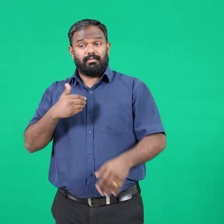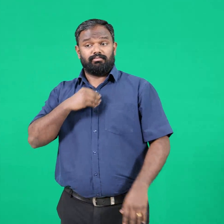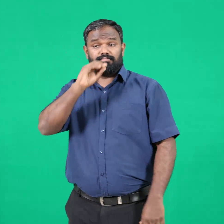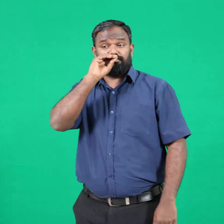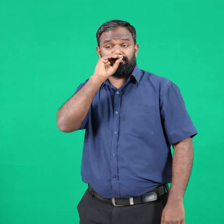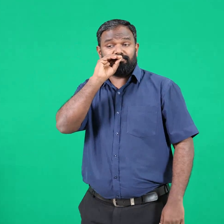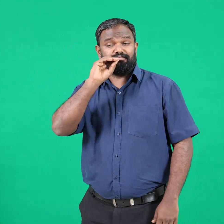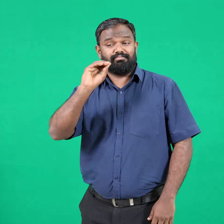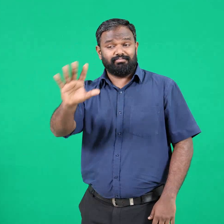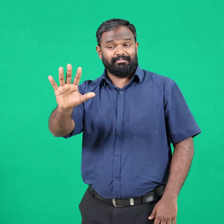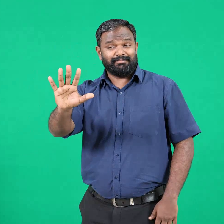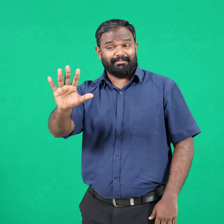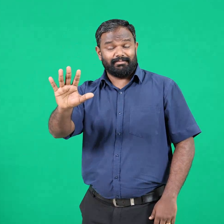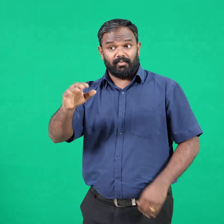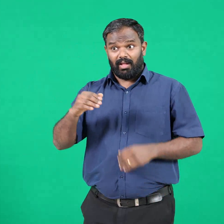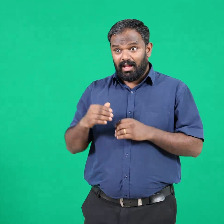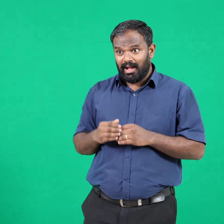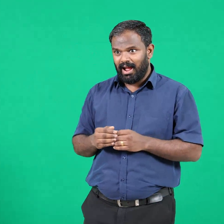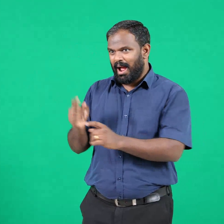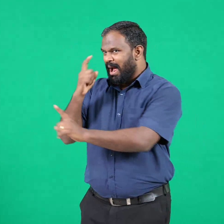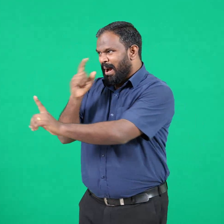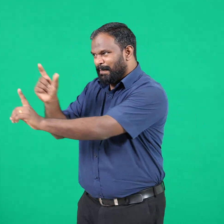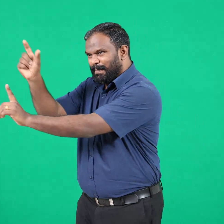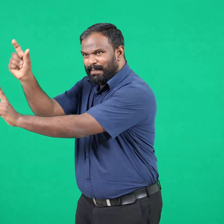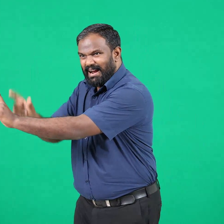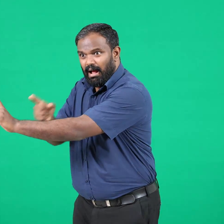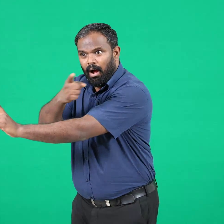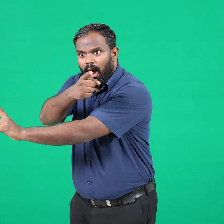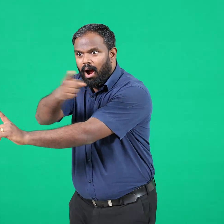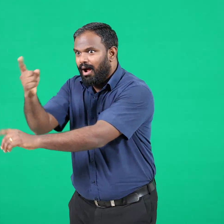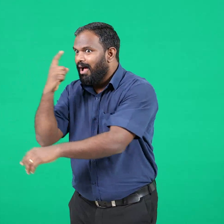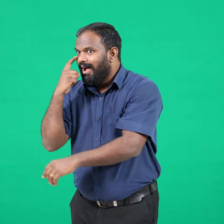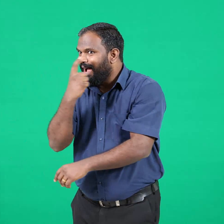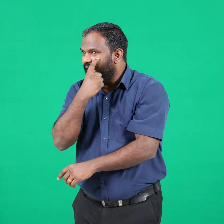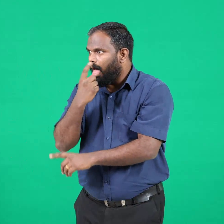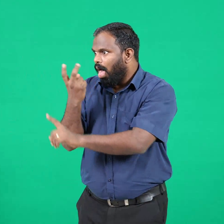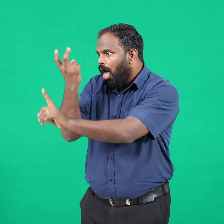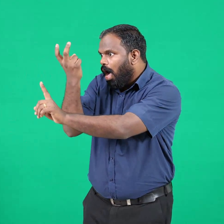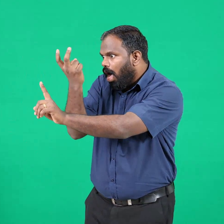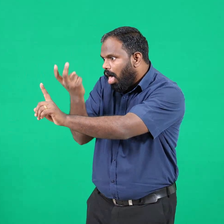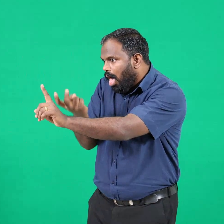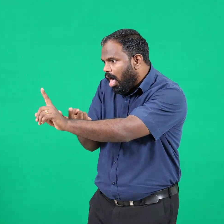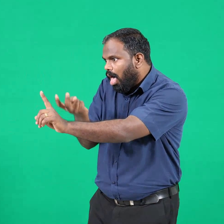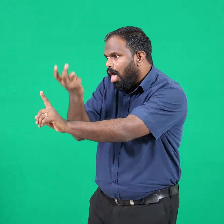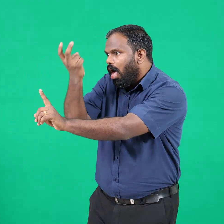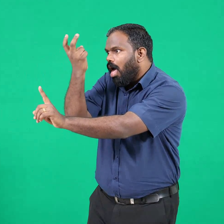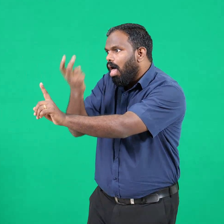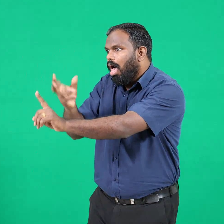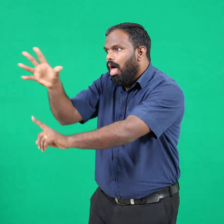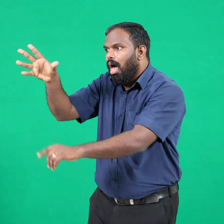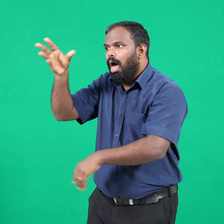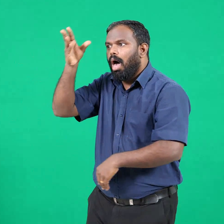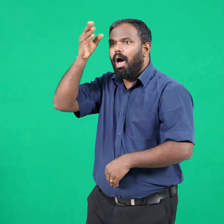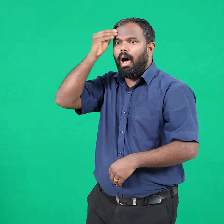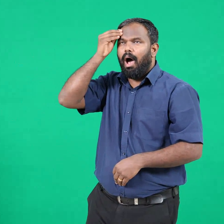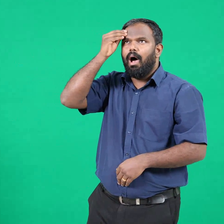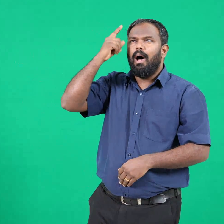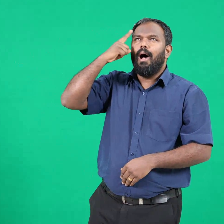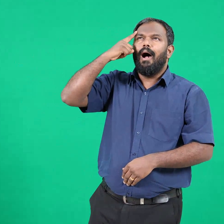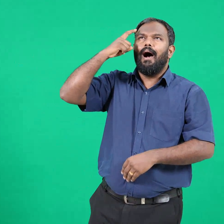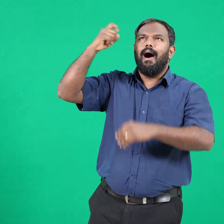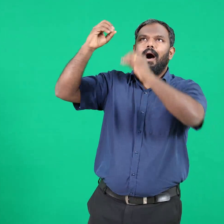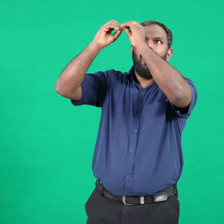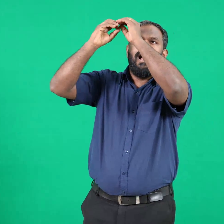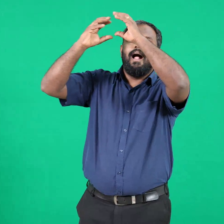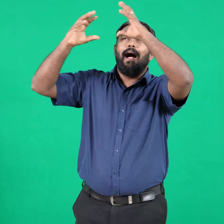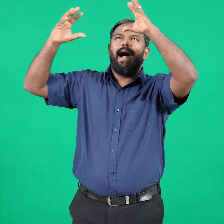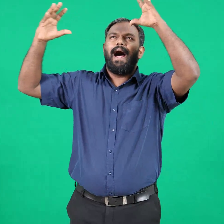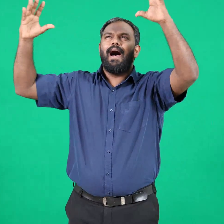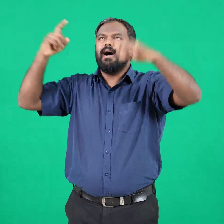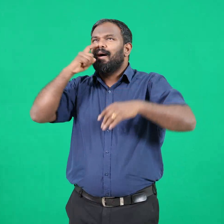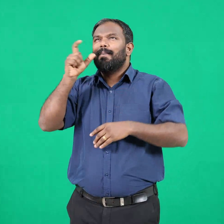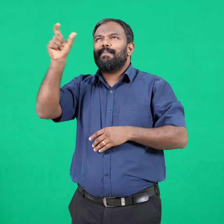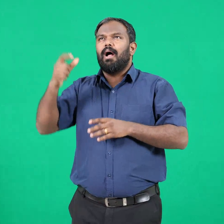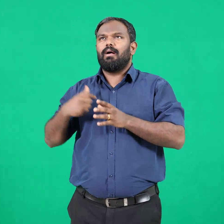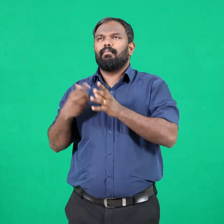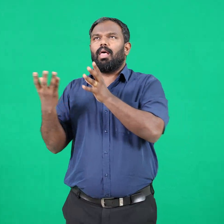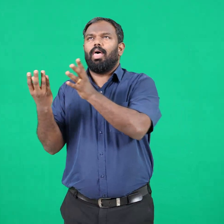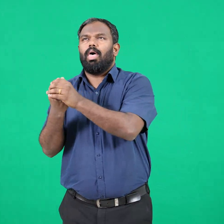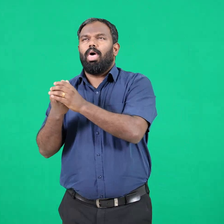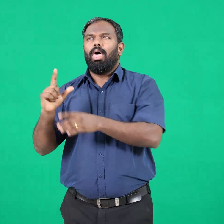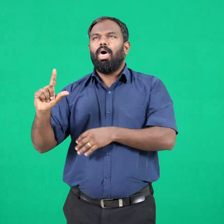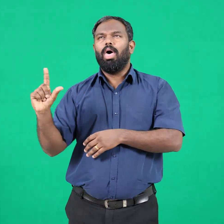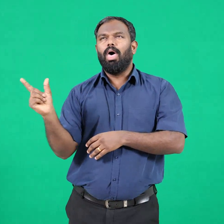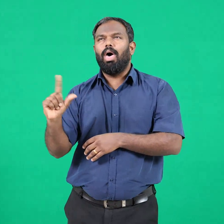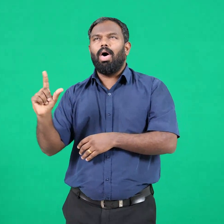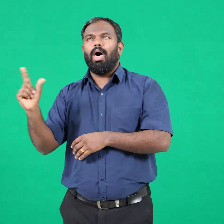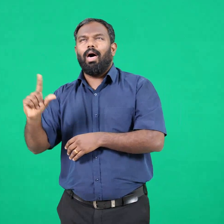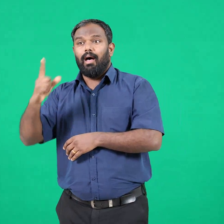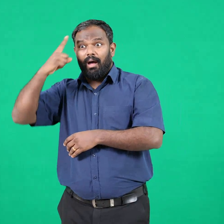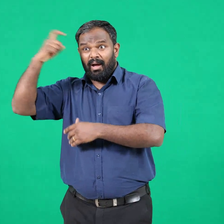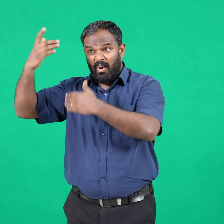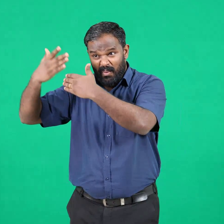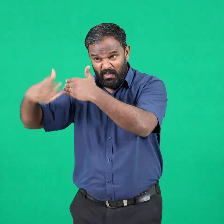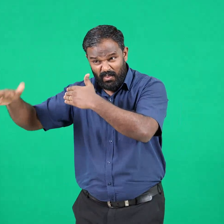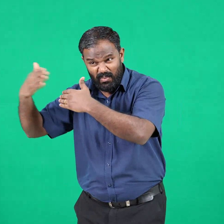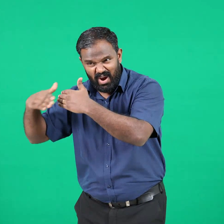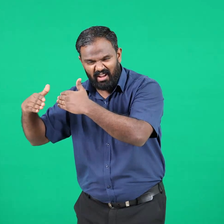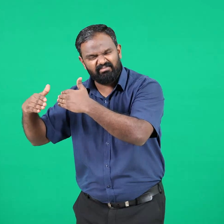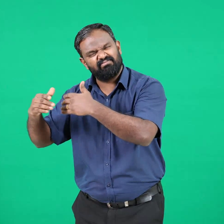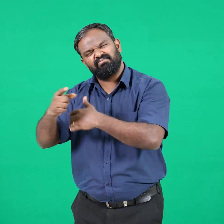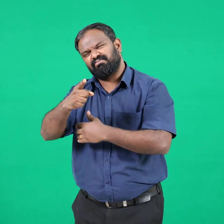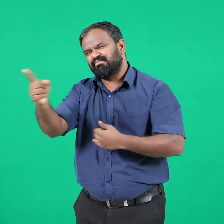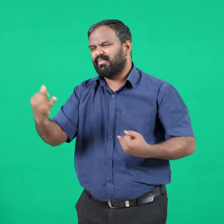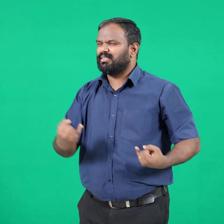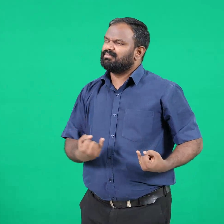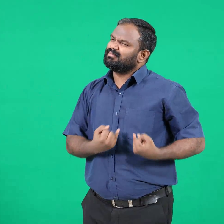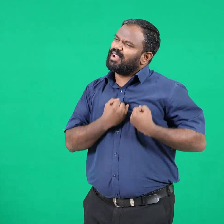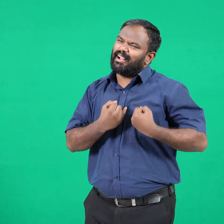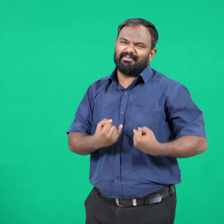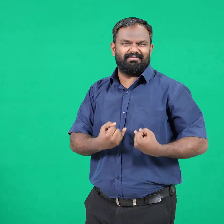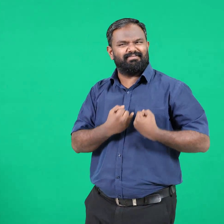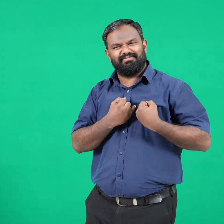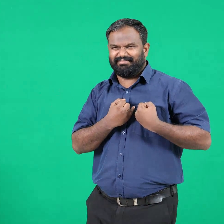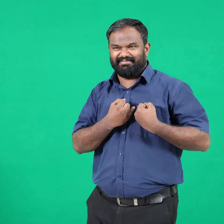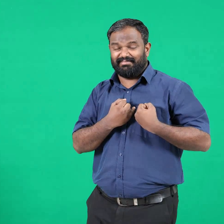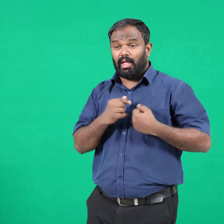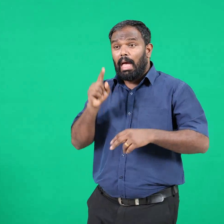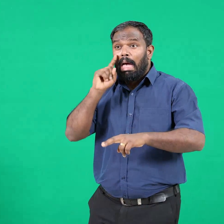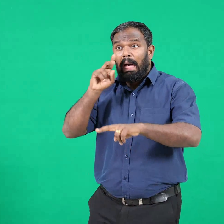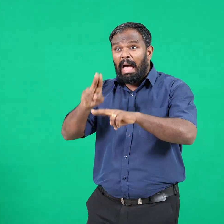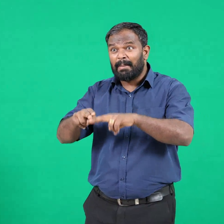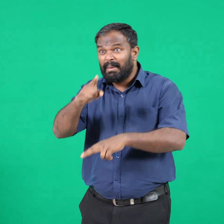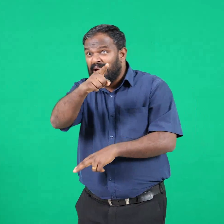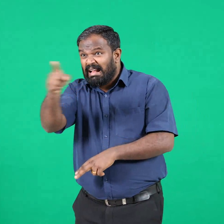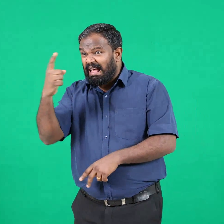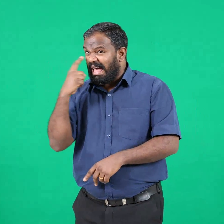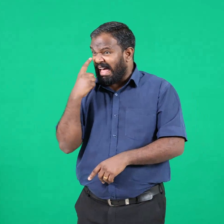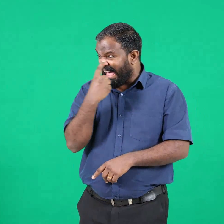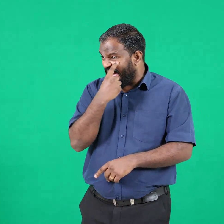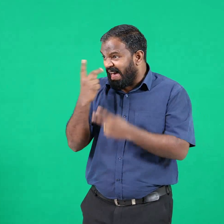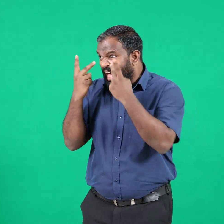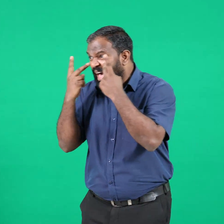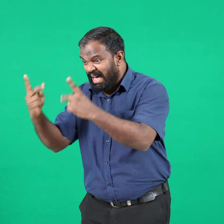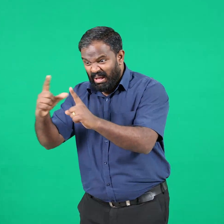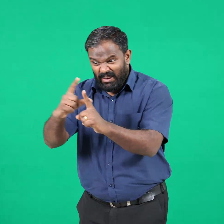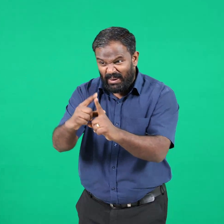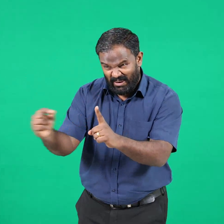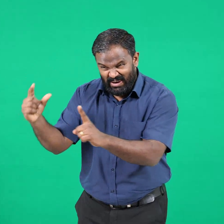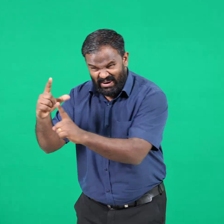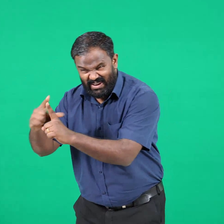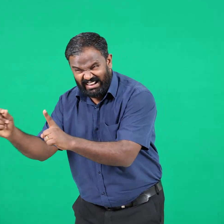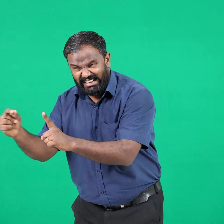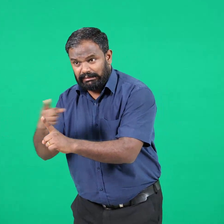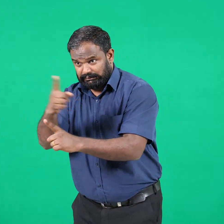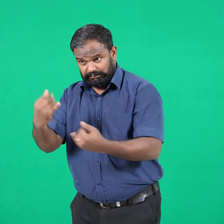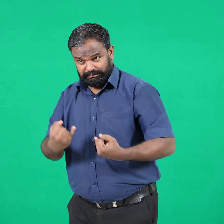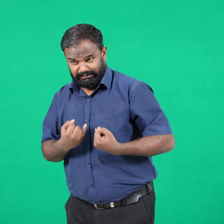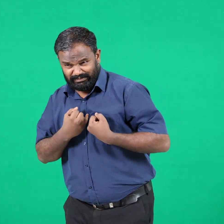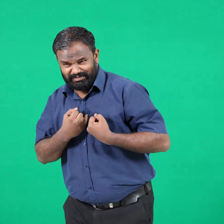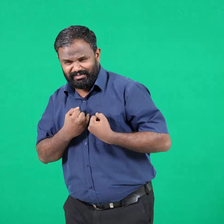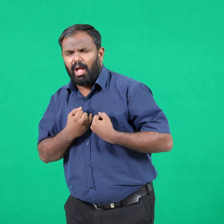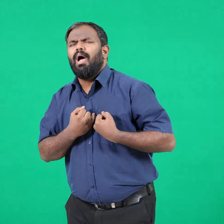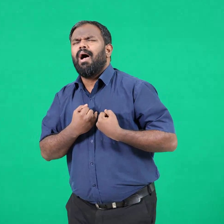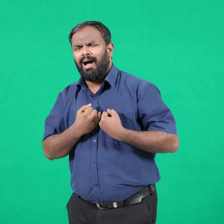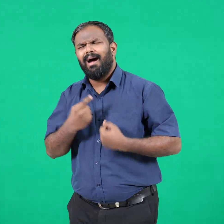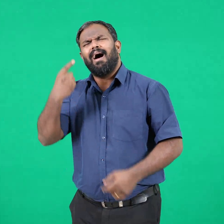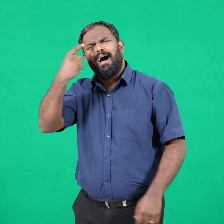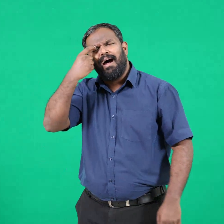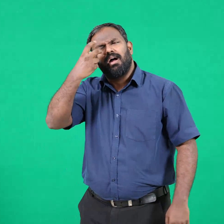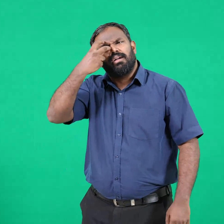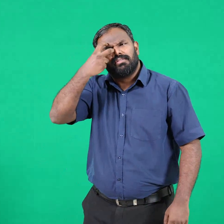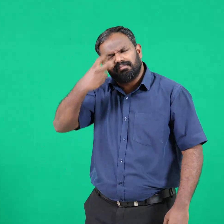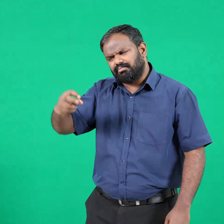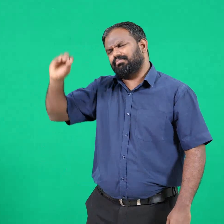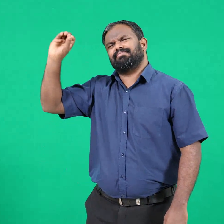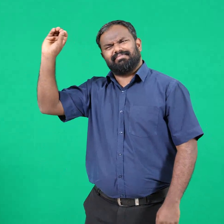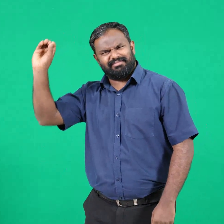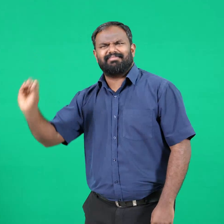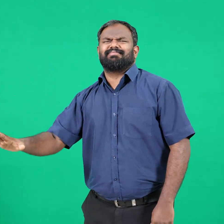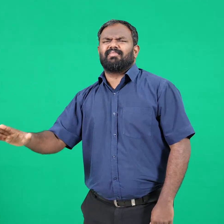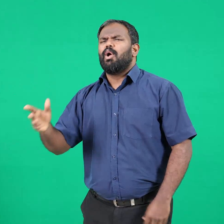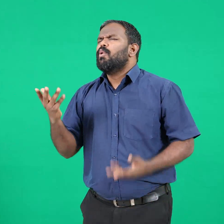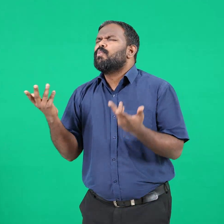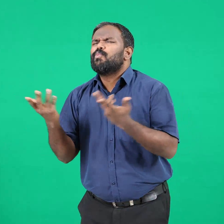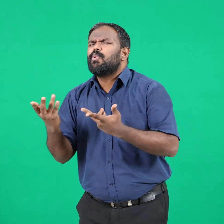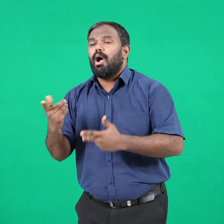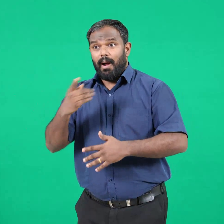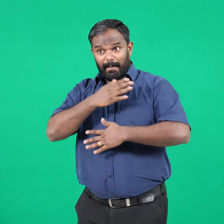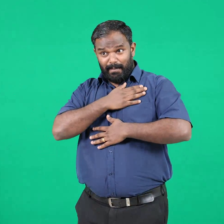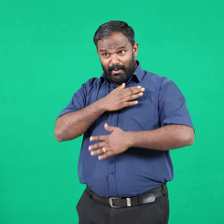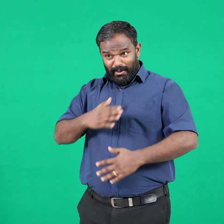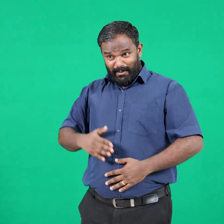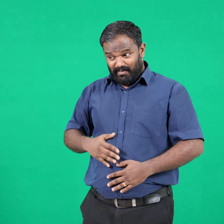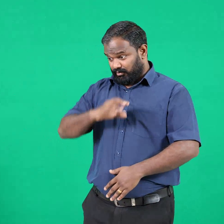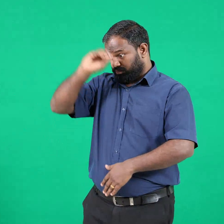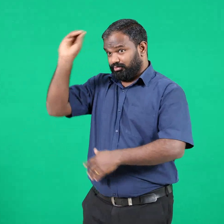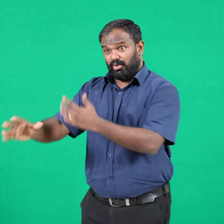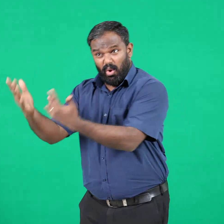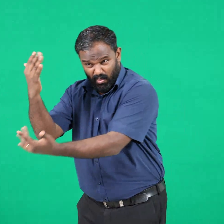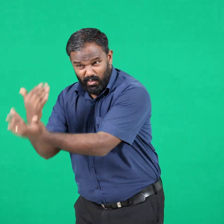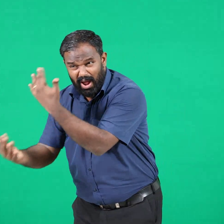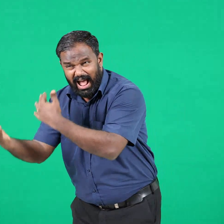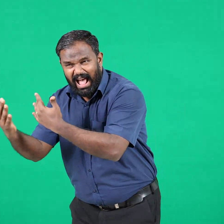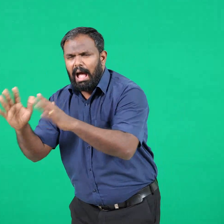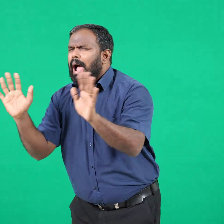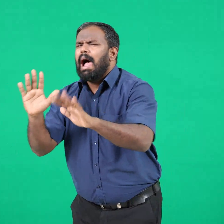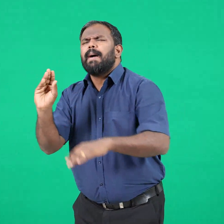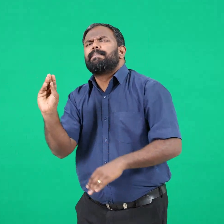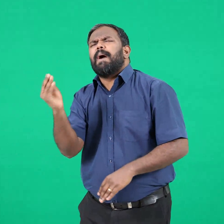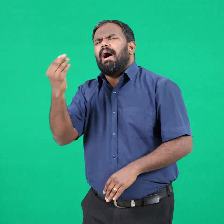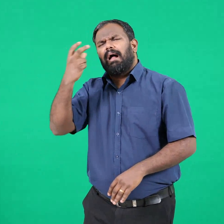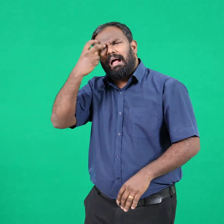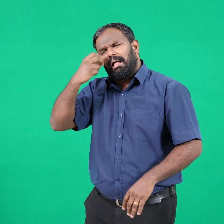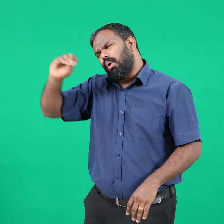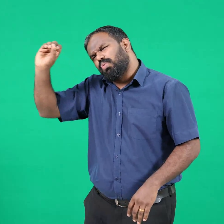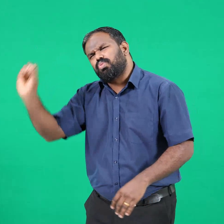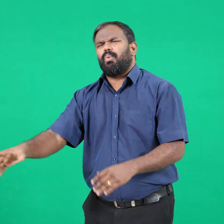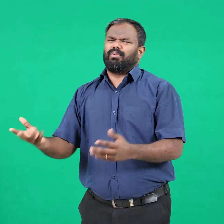If your right eye causes you to sin, gouge it out and throw it away. It is better for you to lose one part of your body than for your whole body to be thrown into hell.